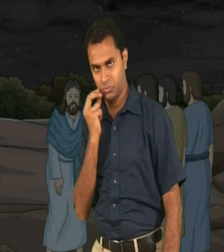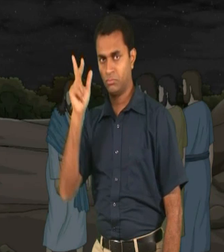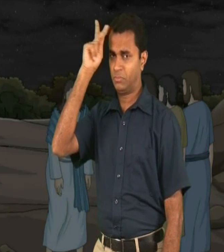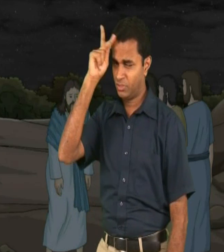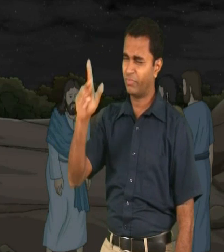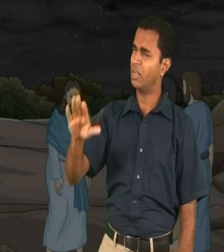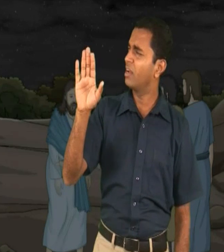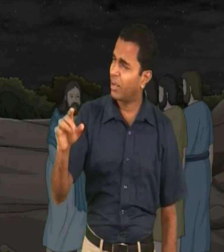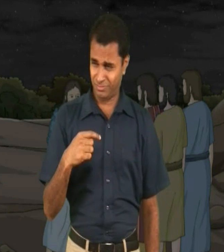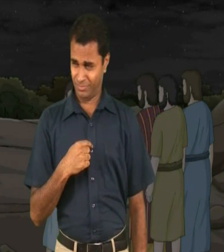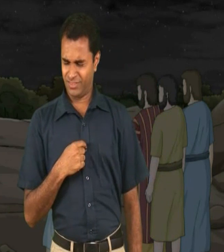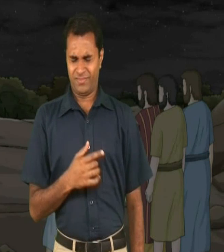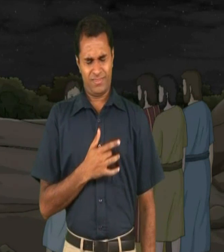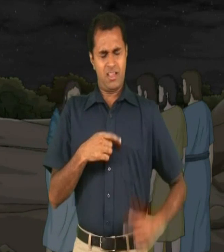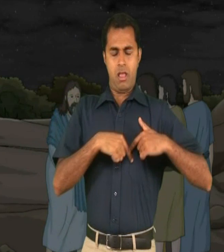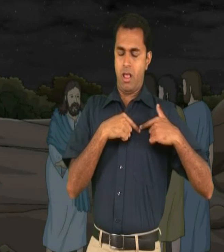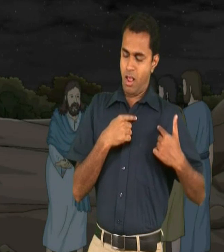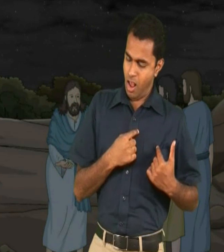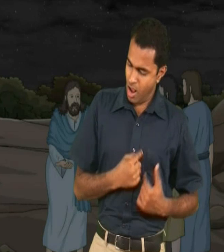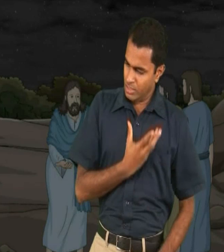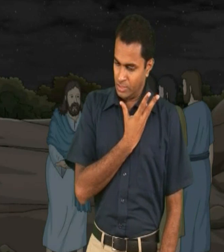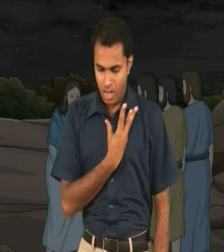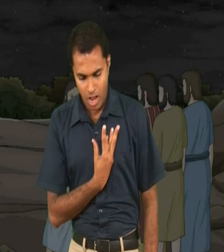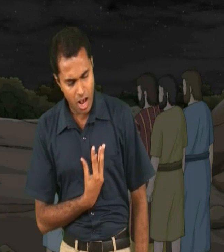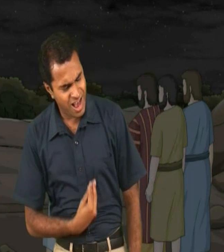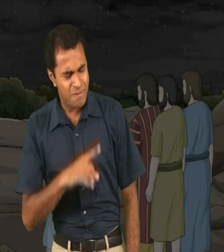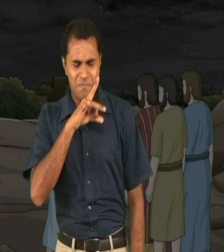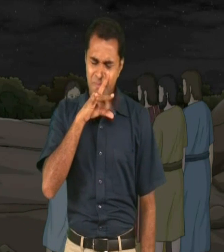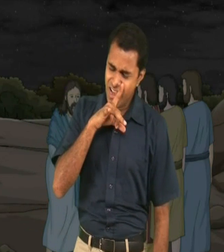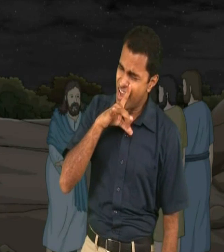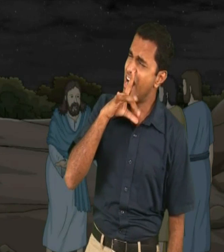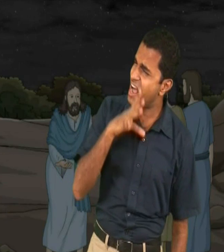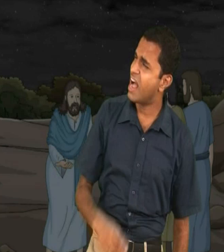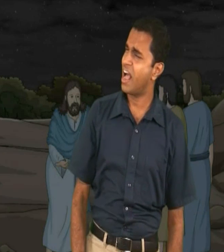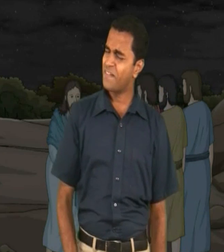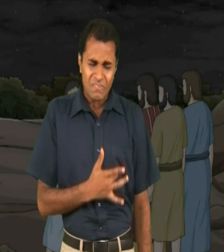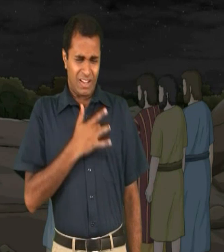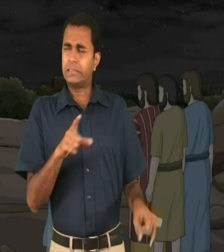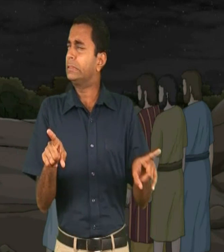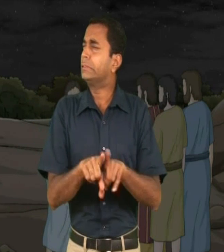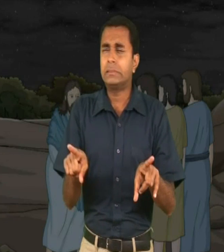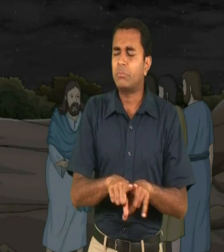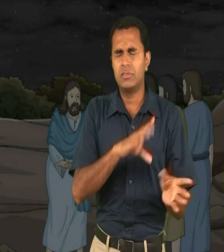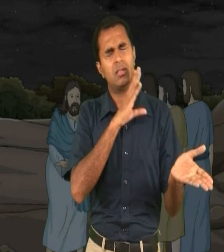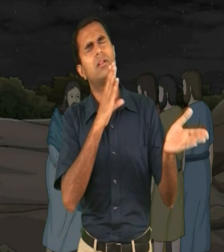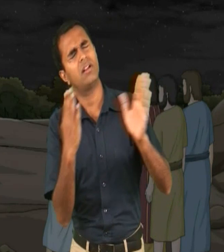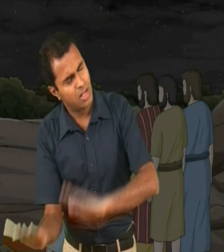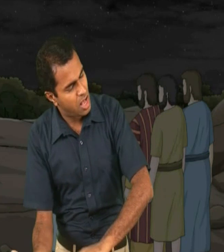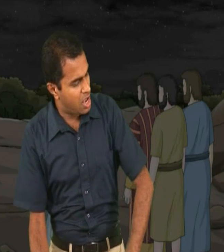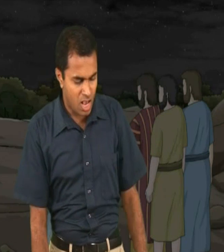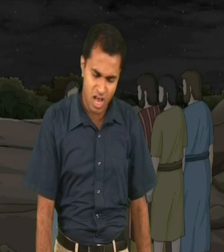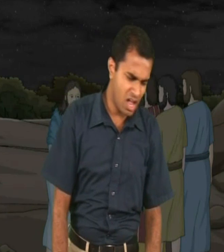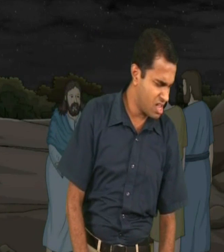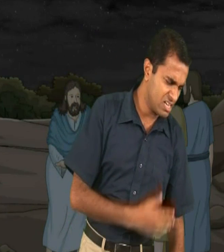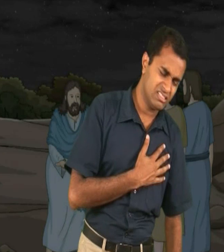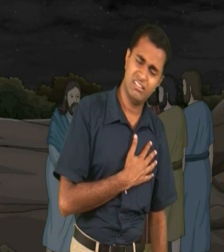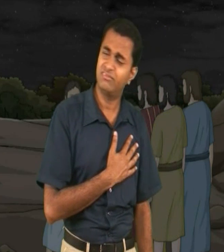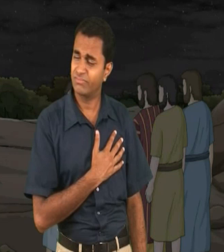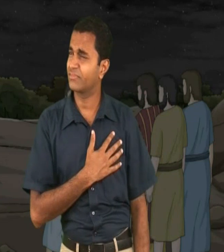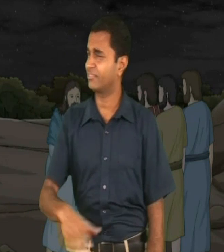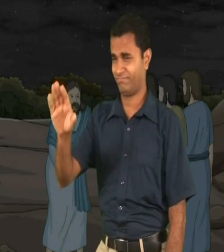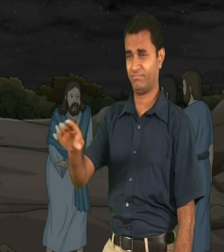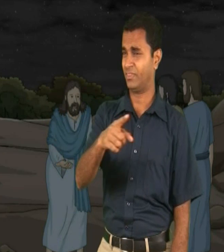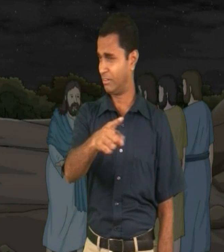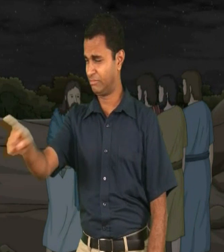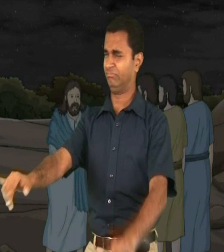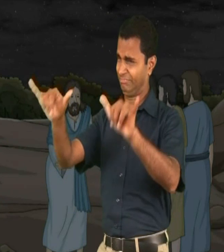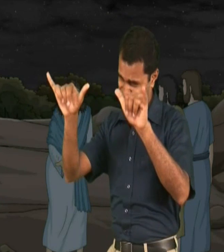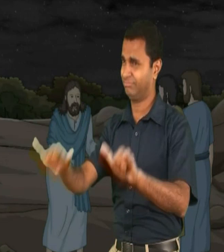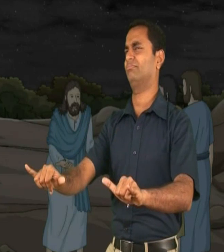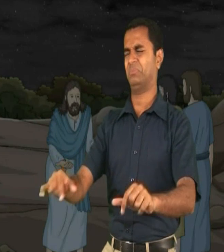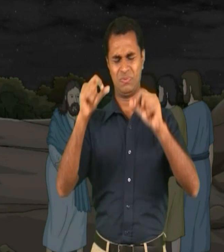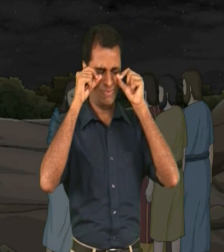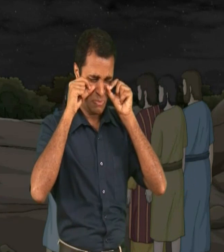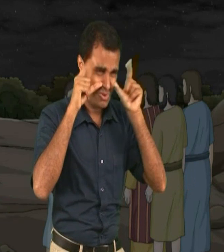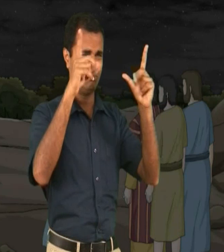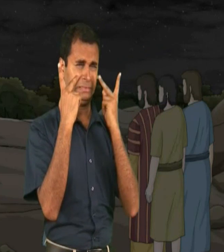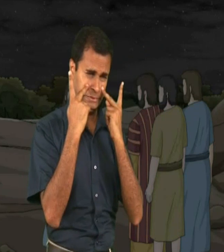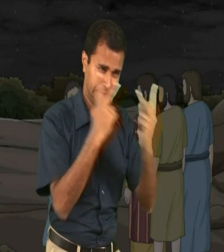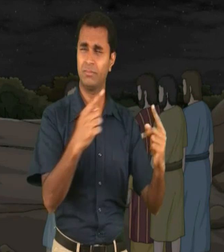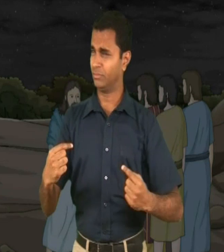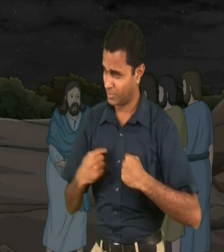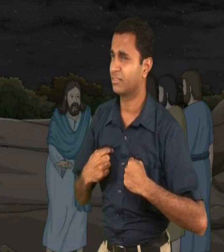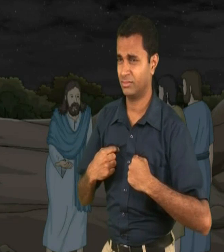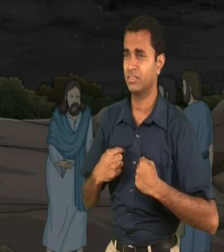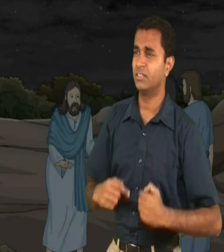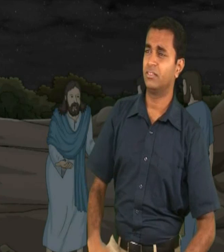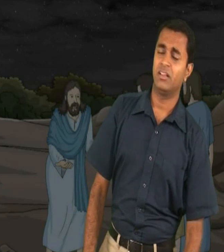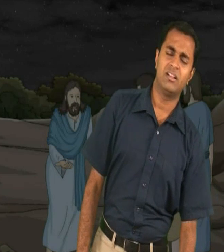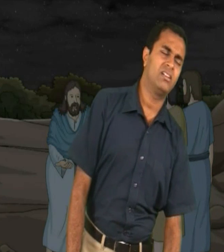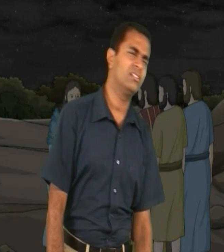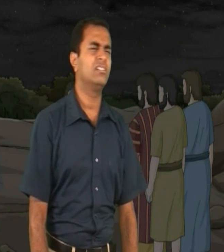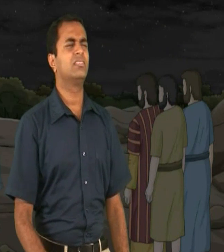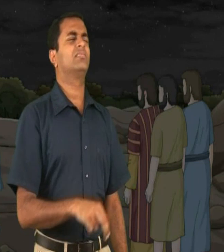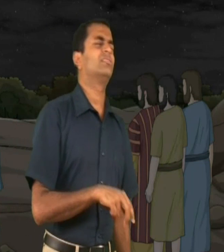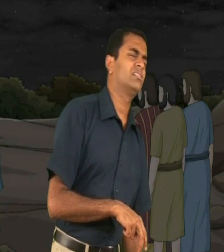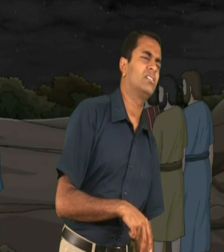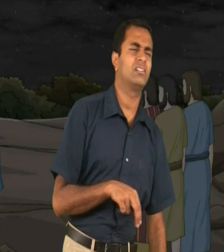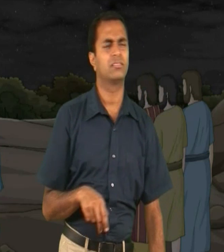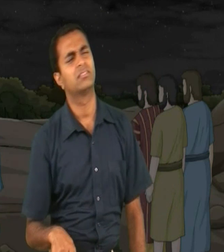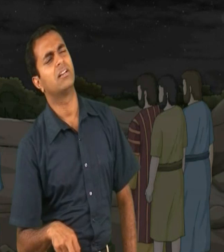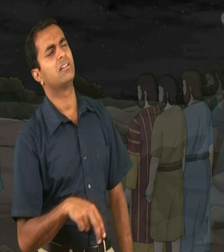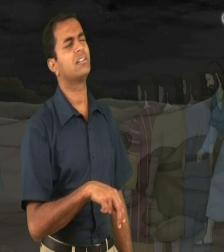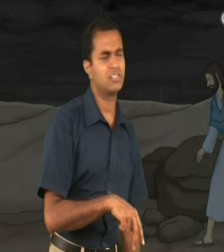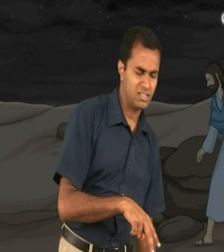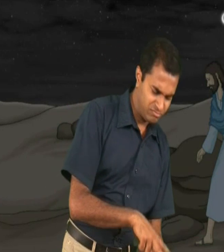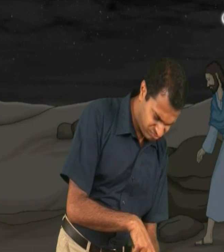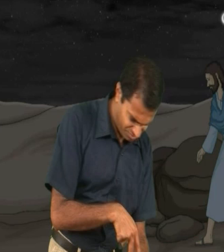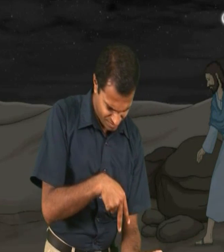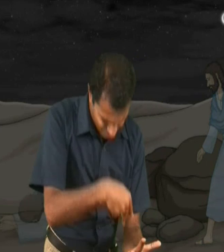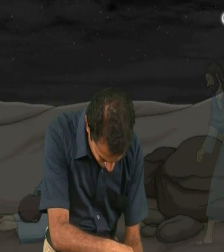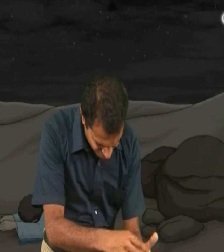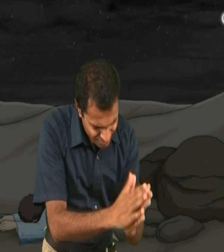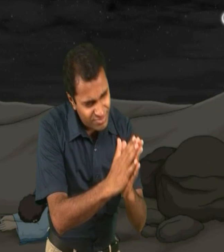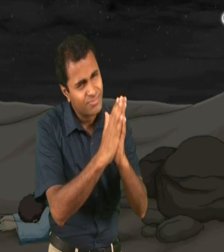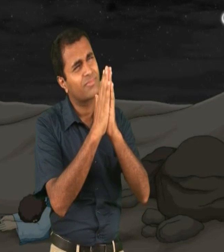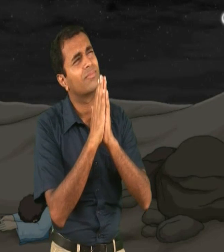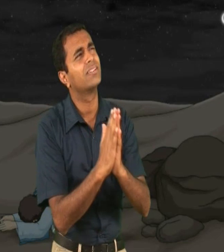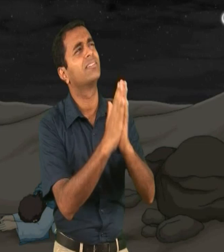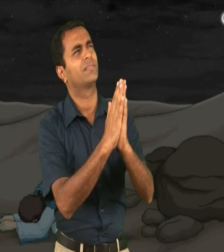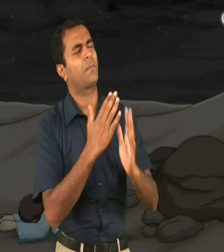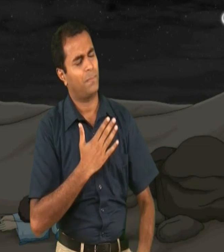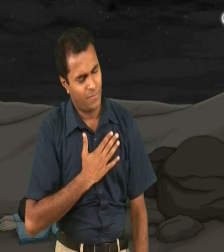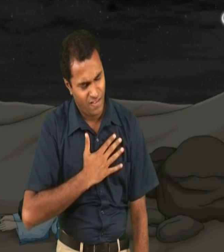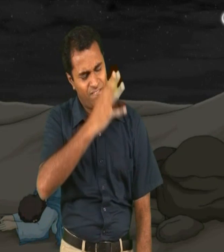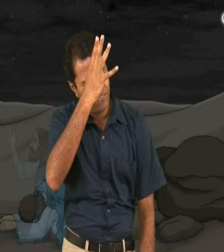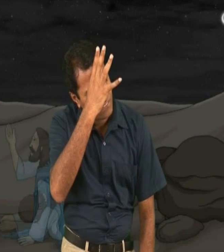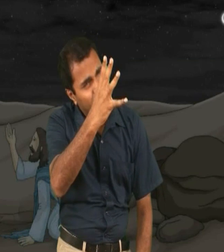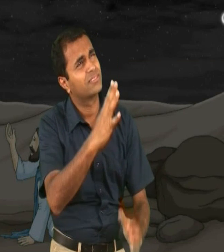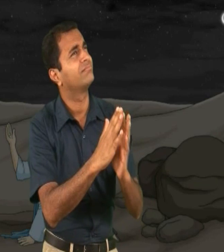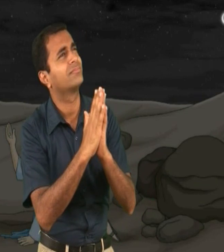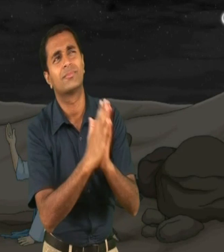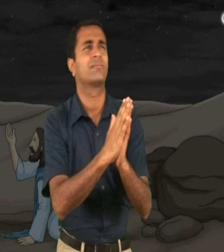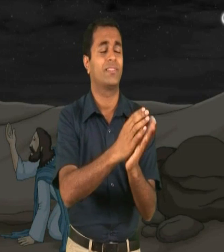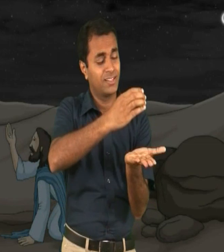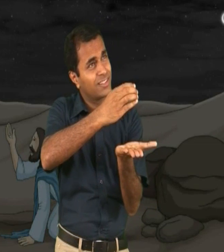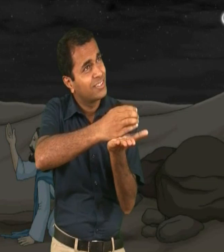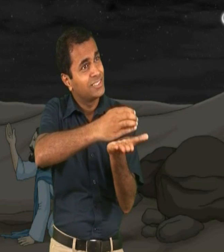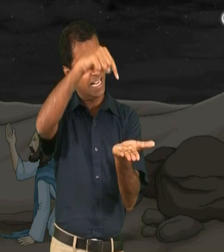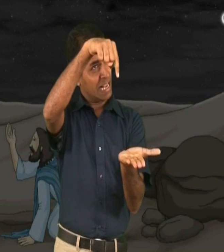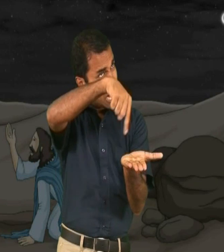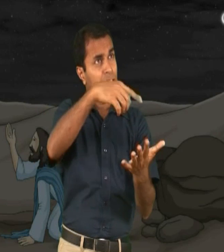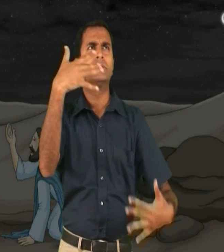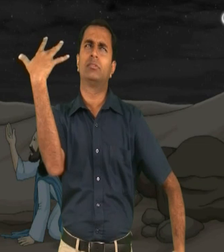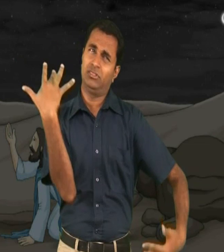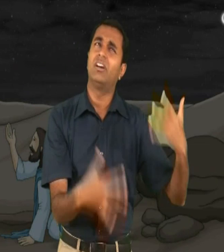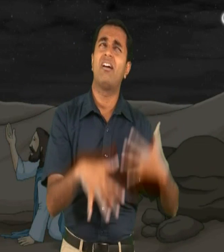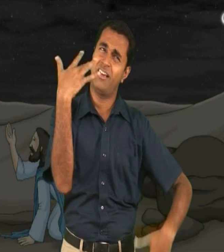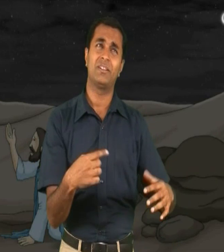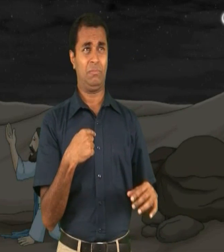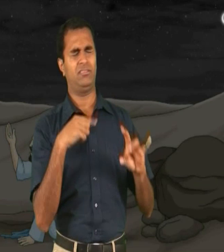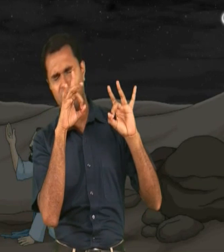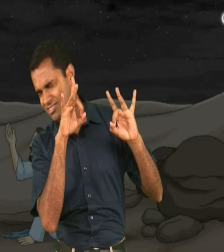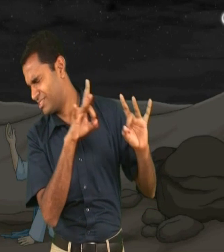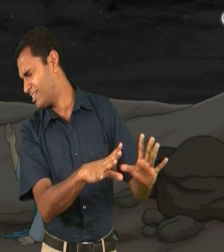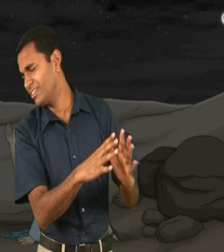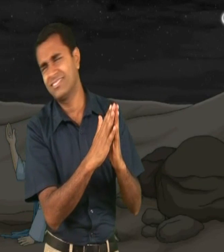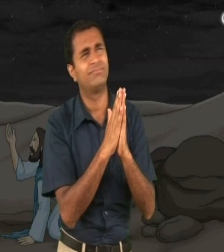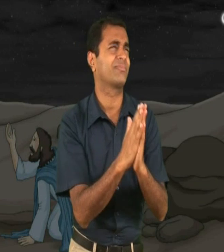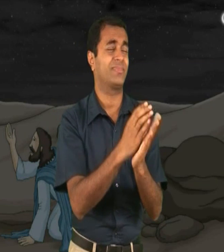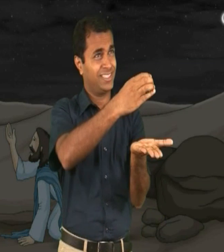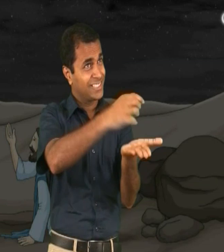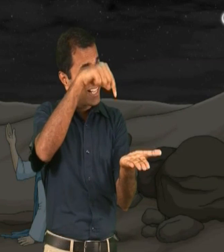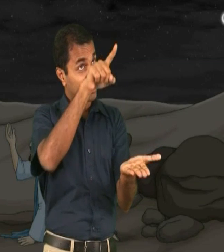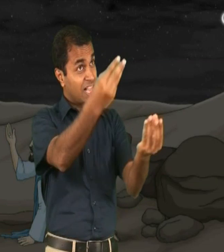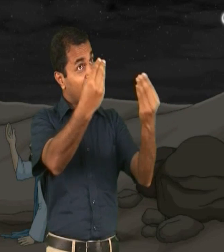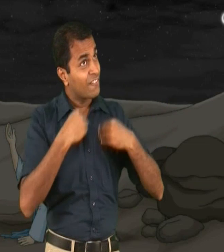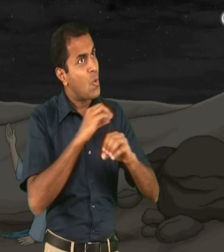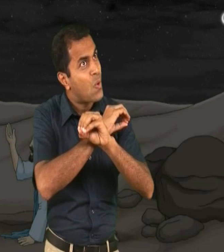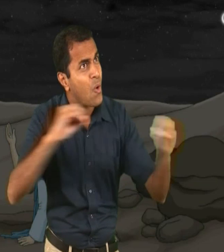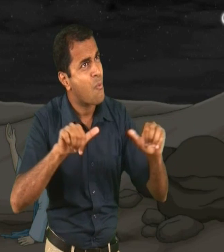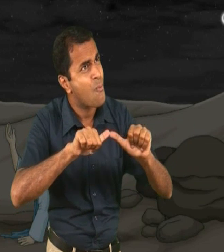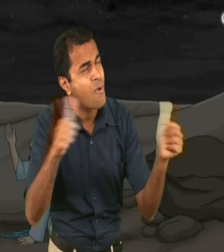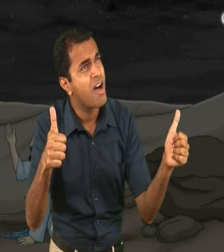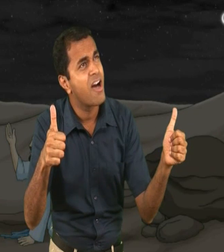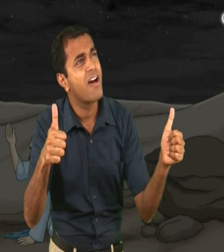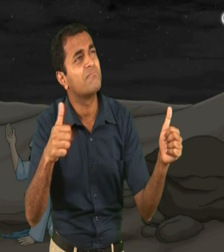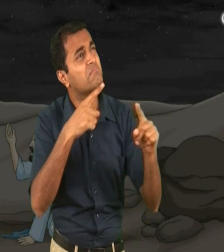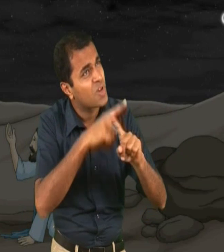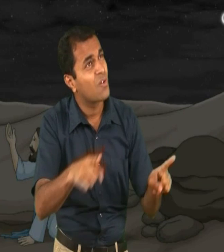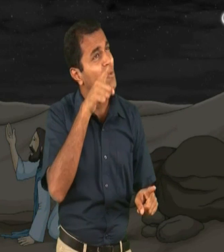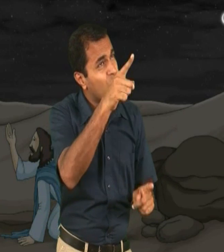Then He said to them, “My soul is consumed with sorrow to the point of death. Stay here and keep watch with Me.”